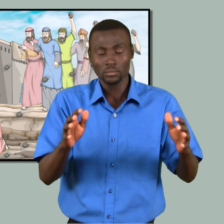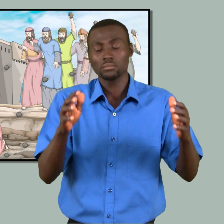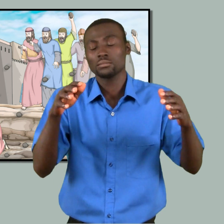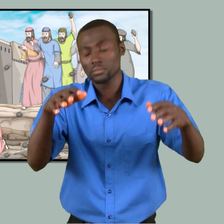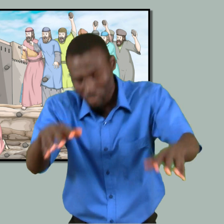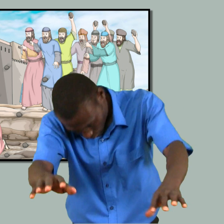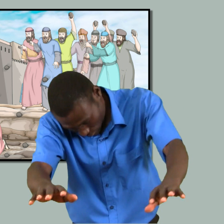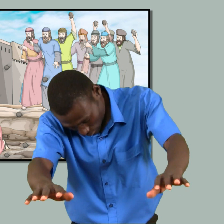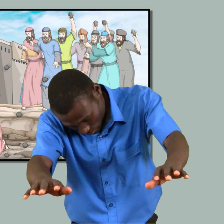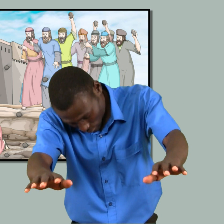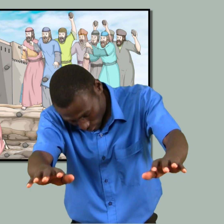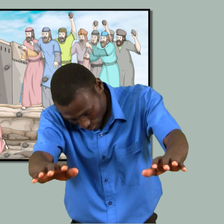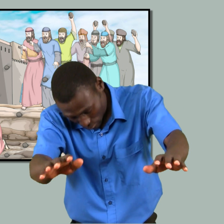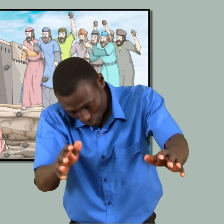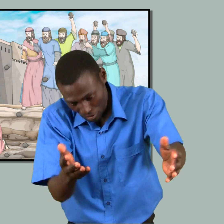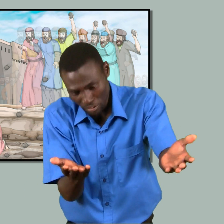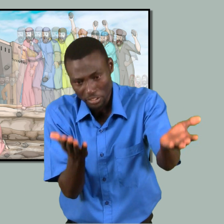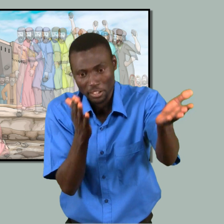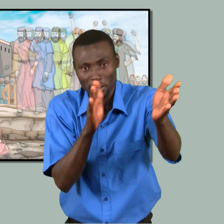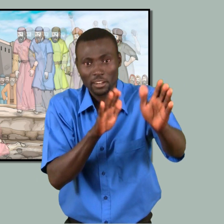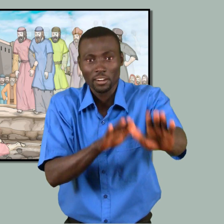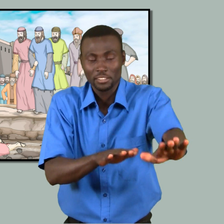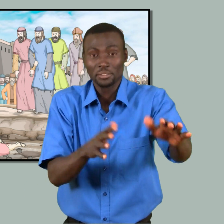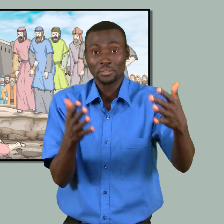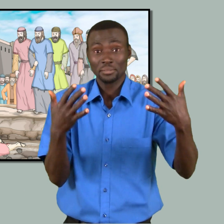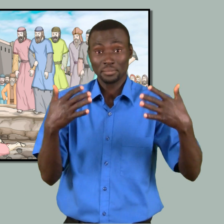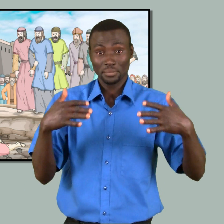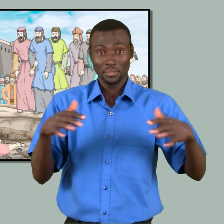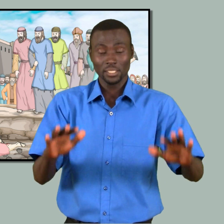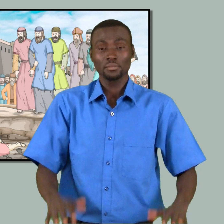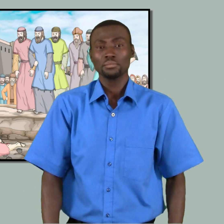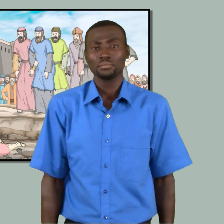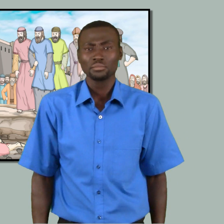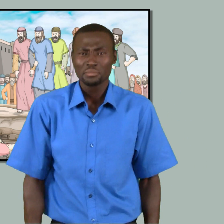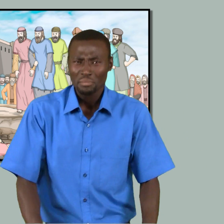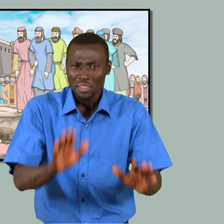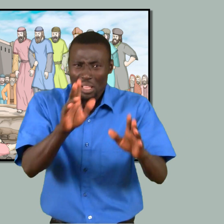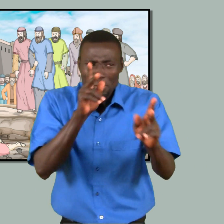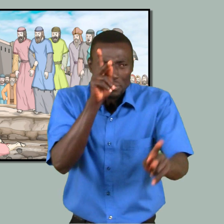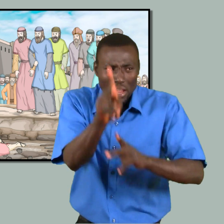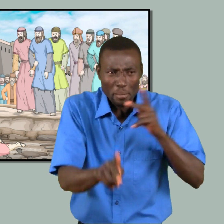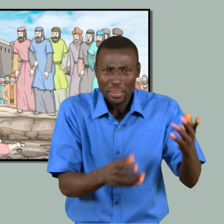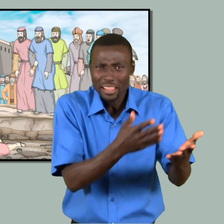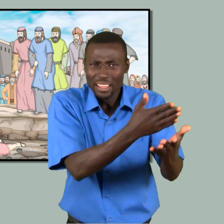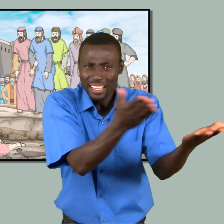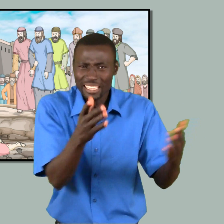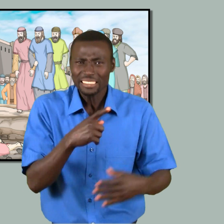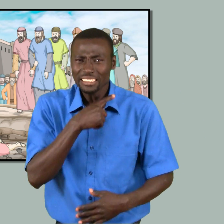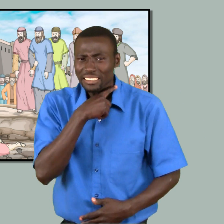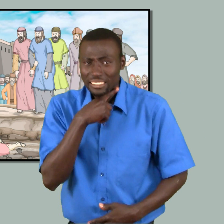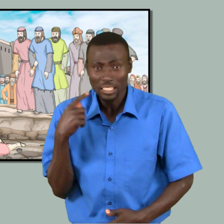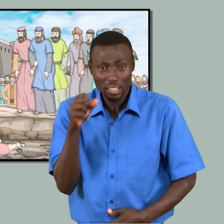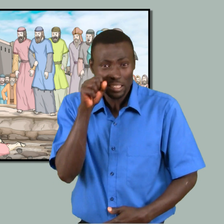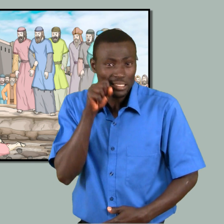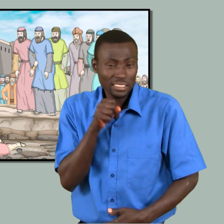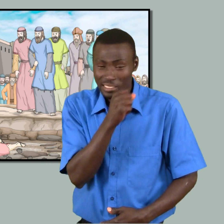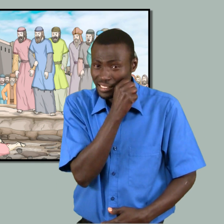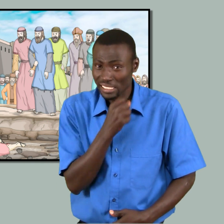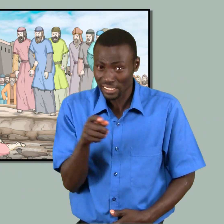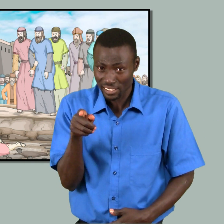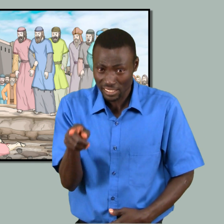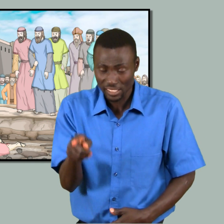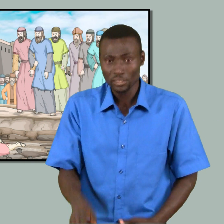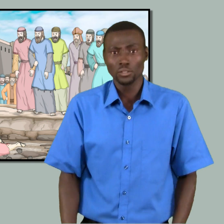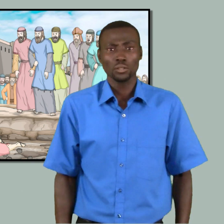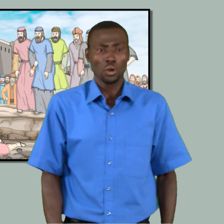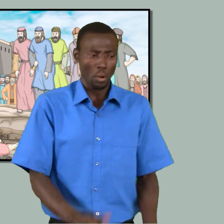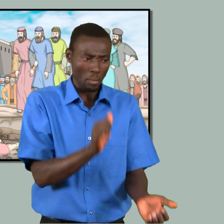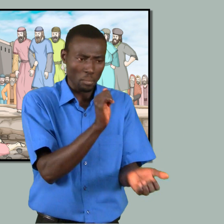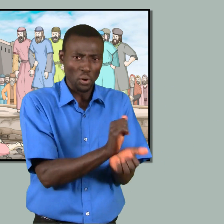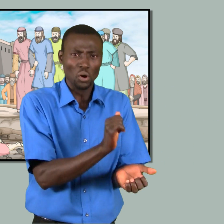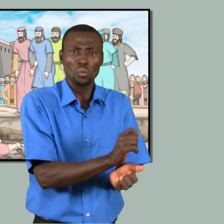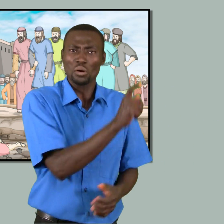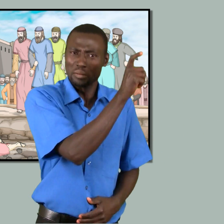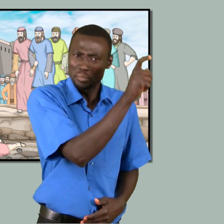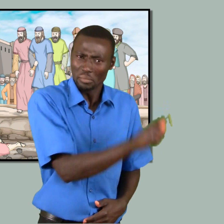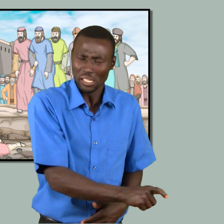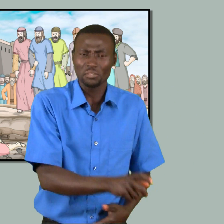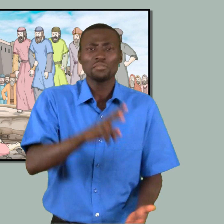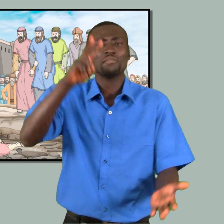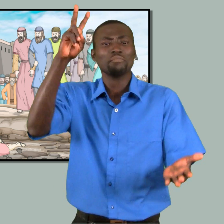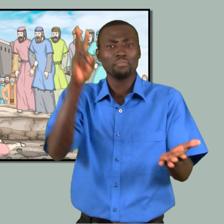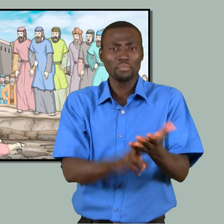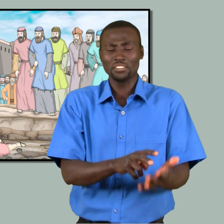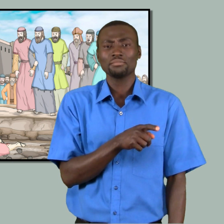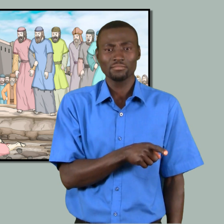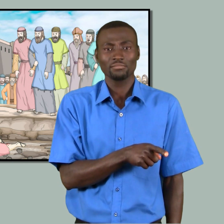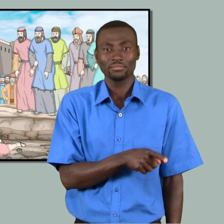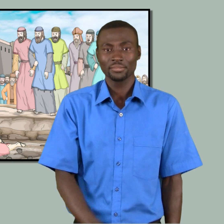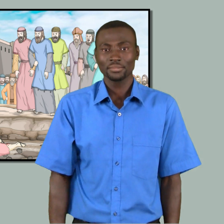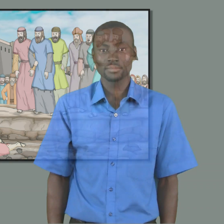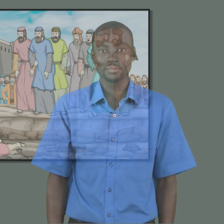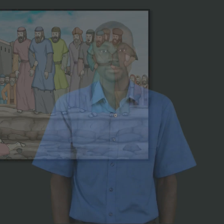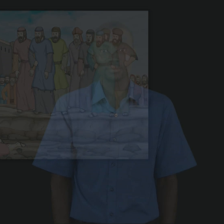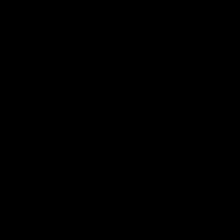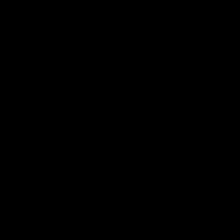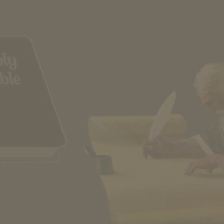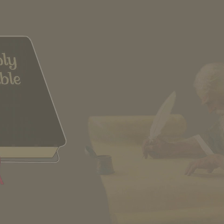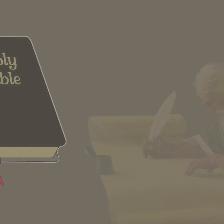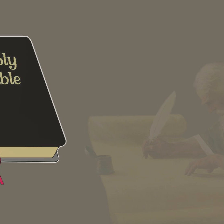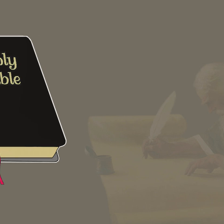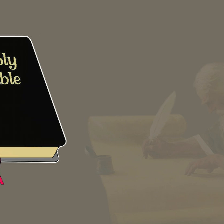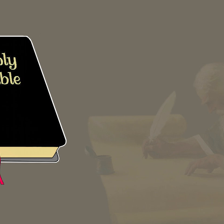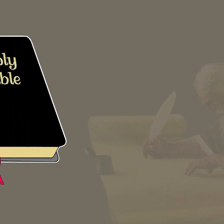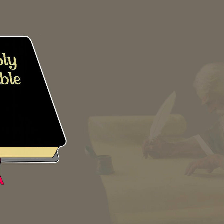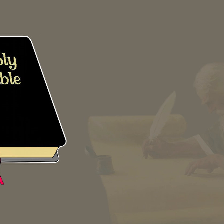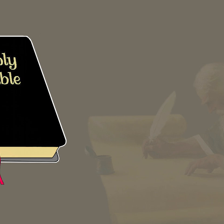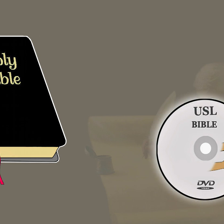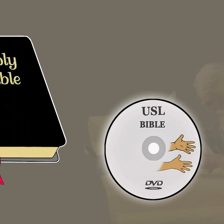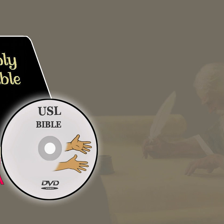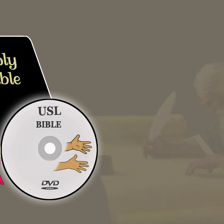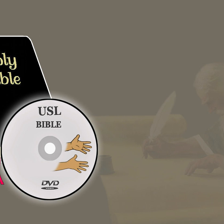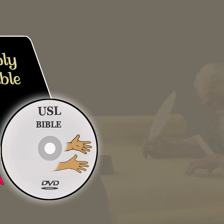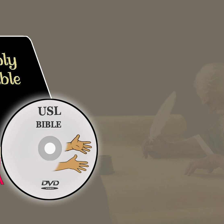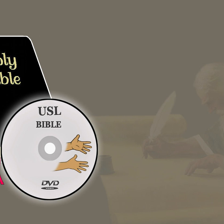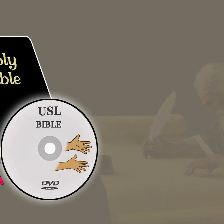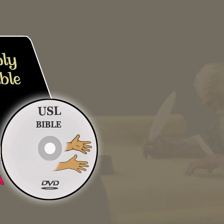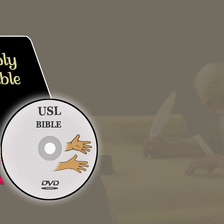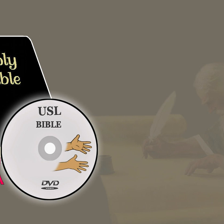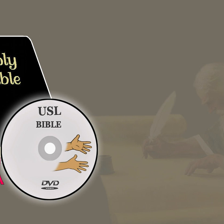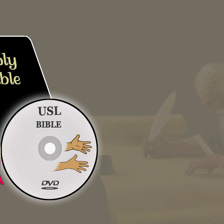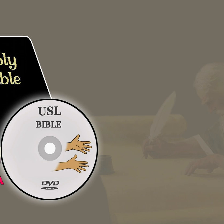And when he had said this, he fell asleep. And Saul was there, giving approval to Stephen’s death. On that day a great persecution broke out against the church in Jerusalem, and all except the apostles were scattered throughout Judea and Samaria.